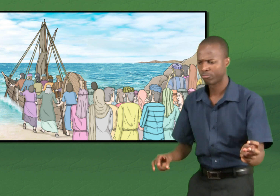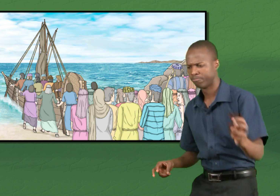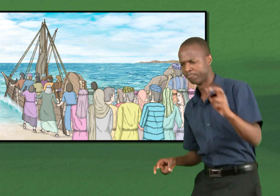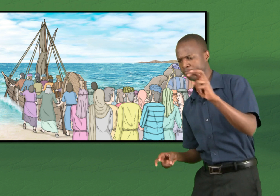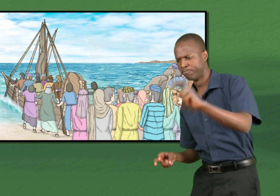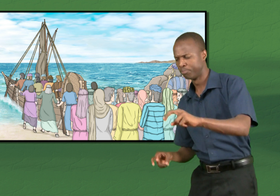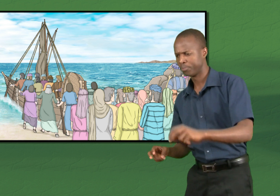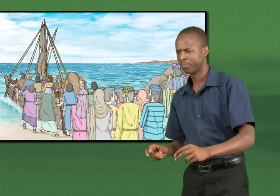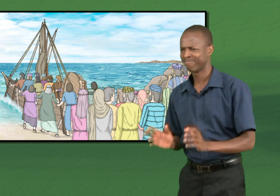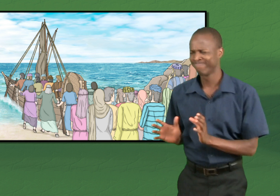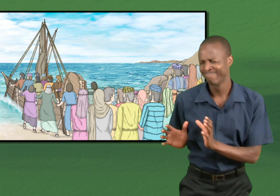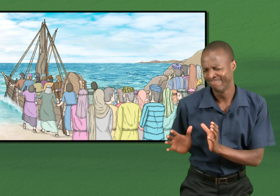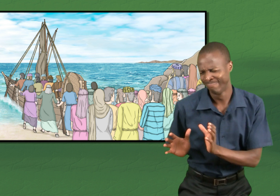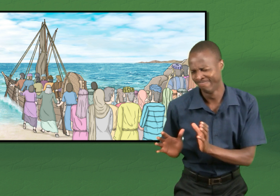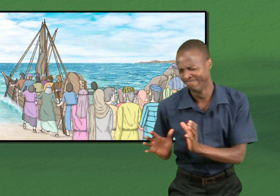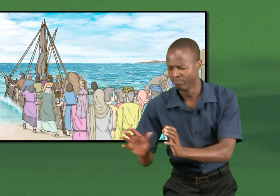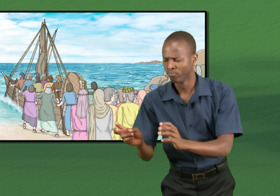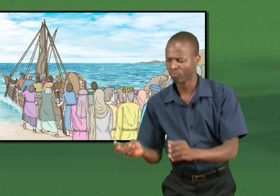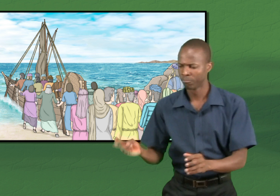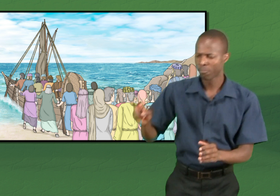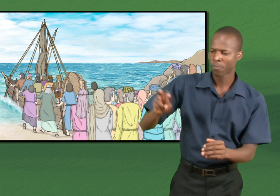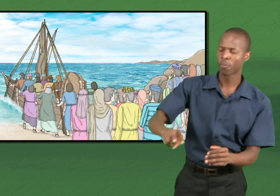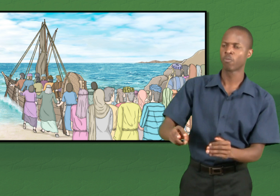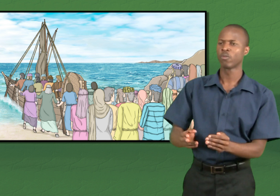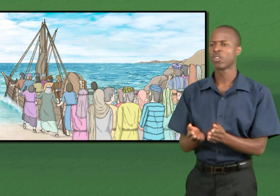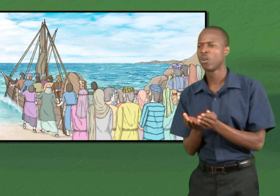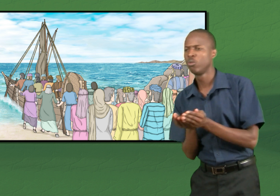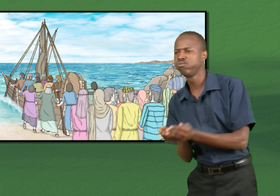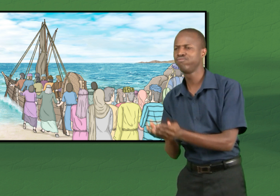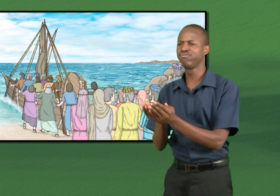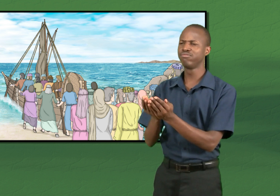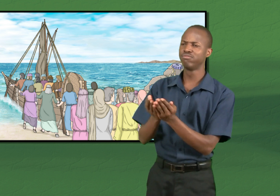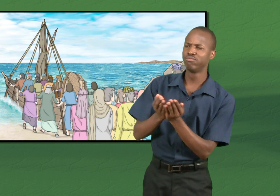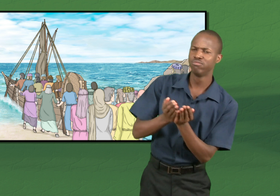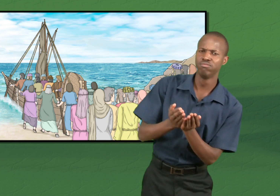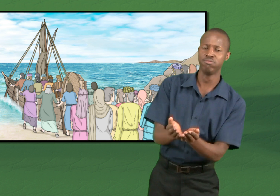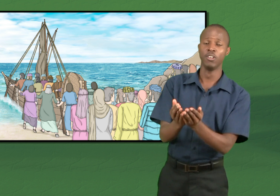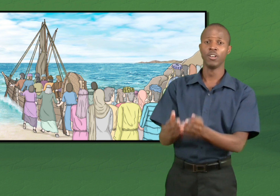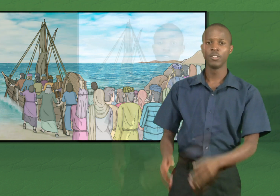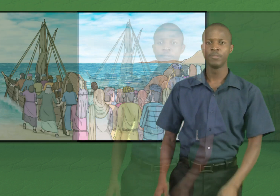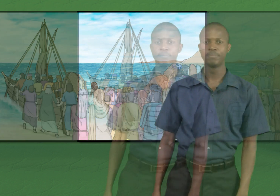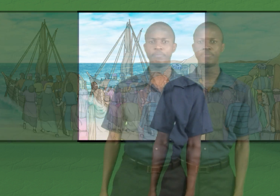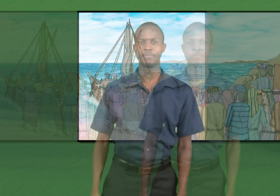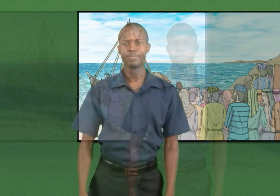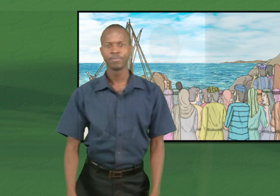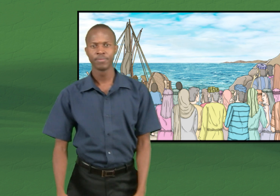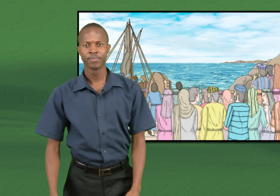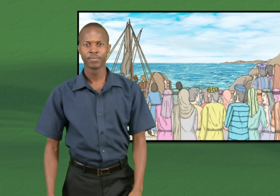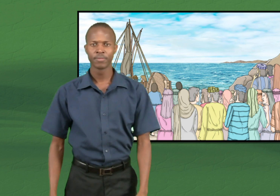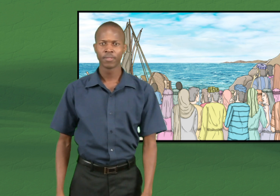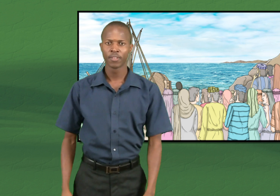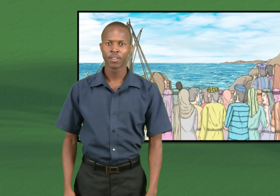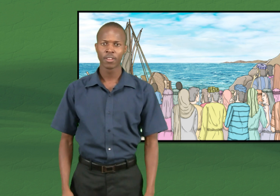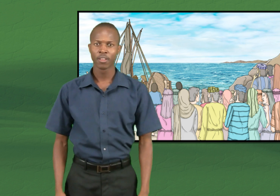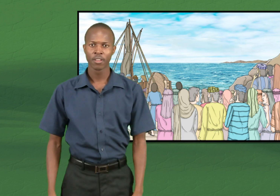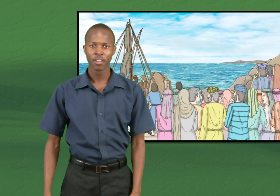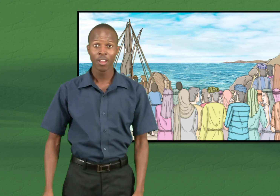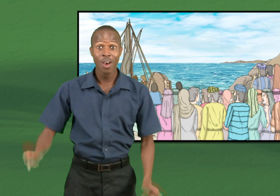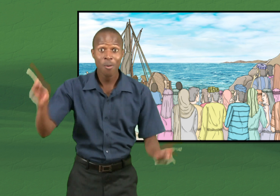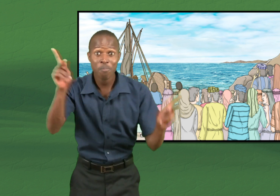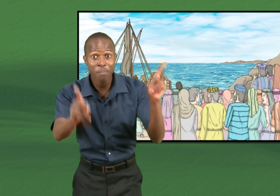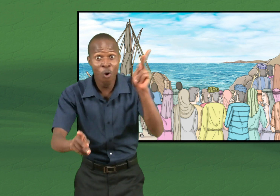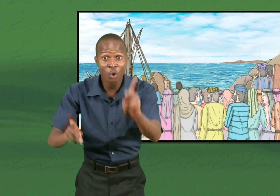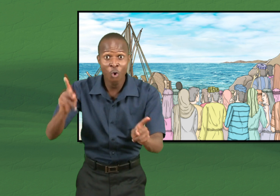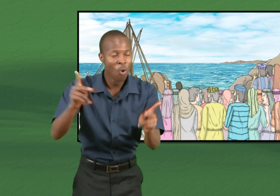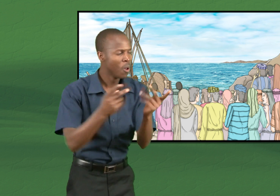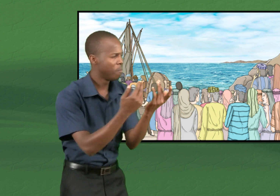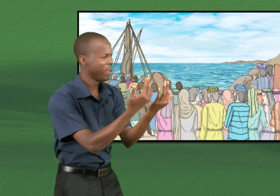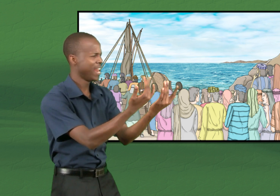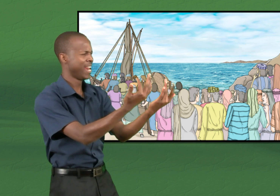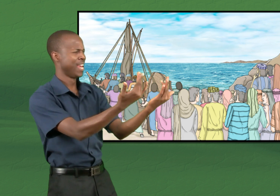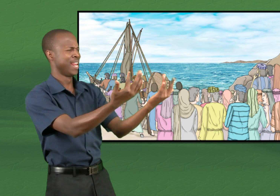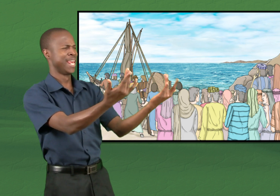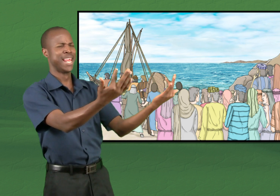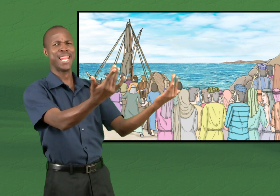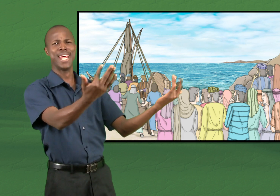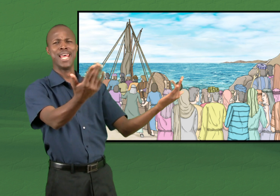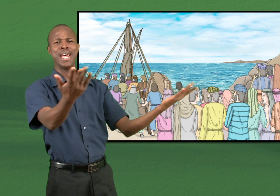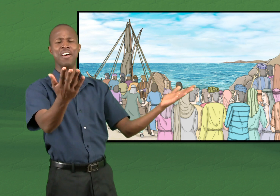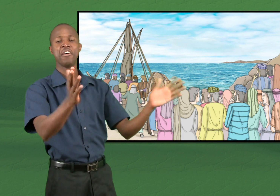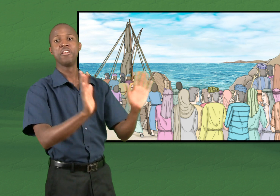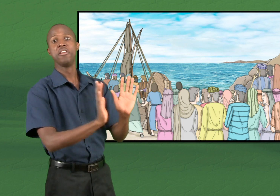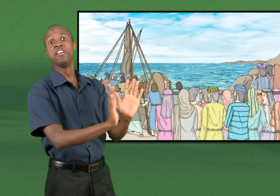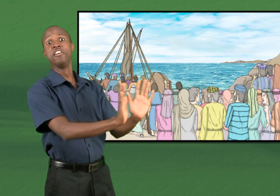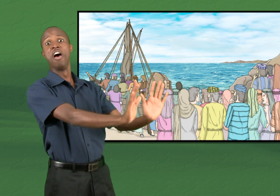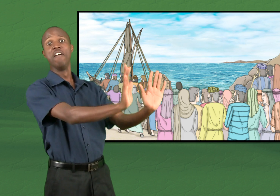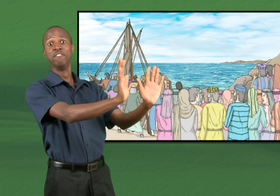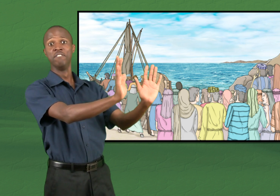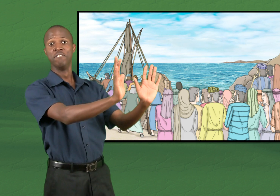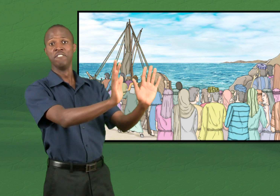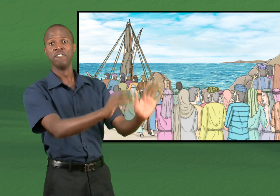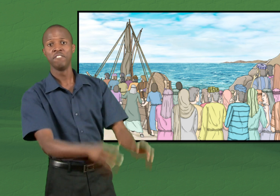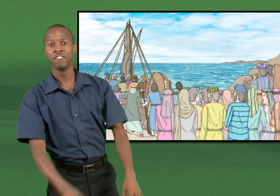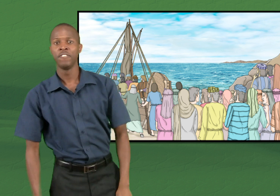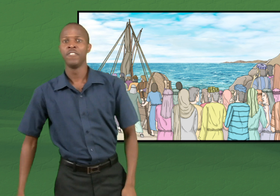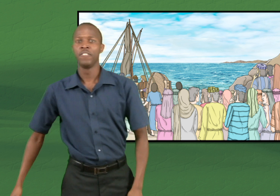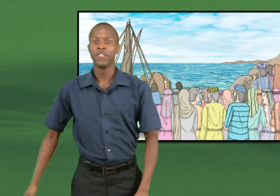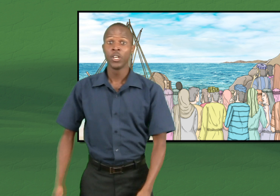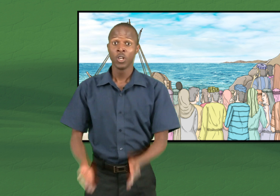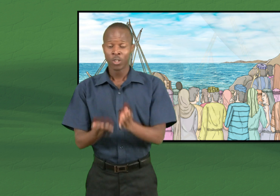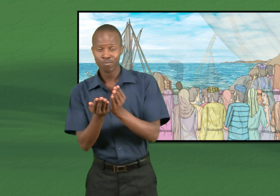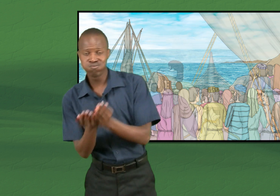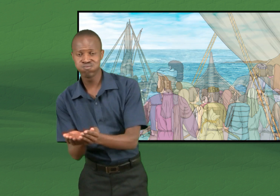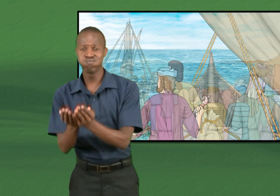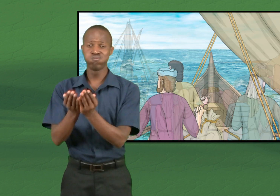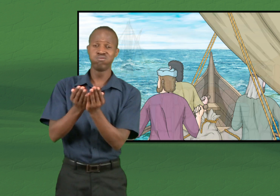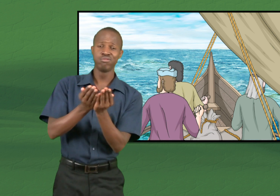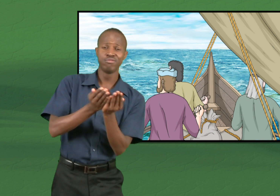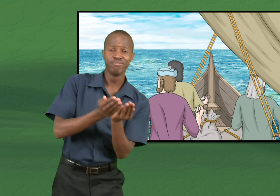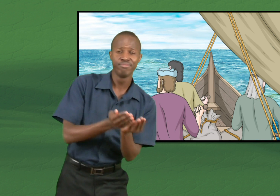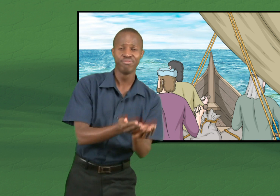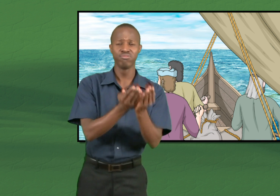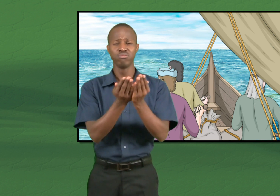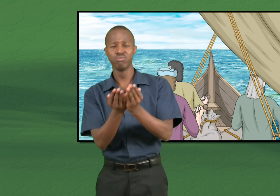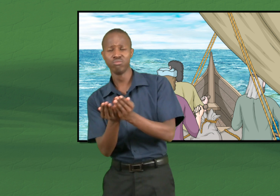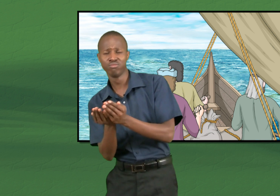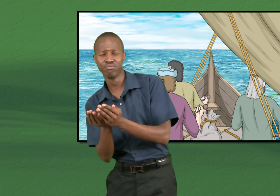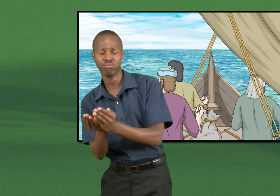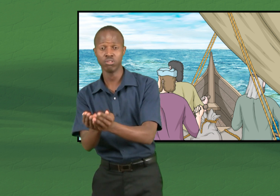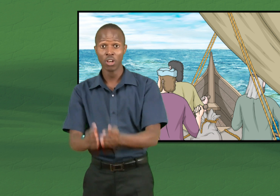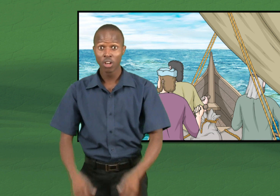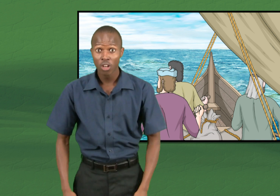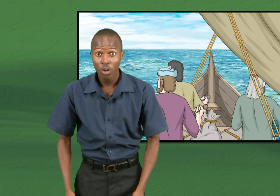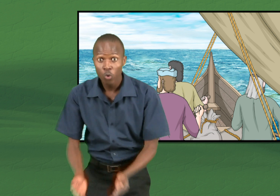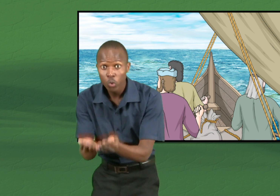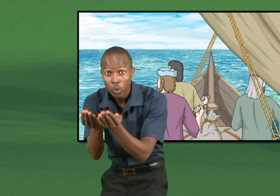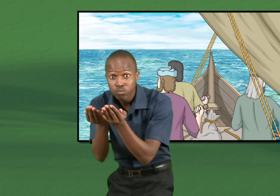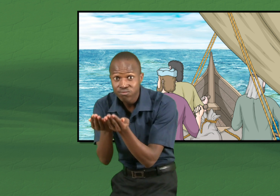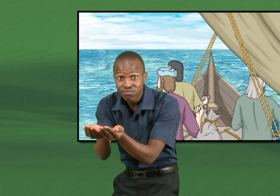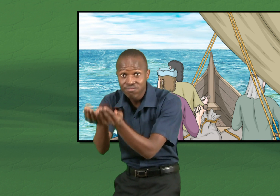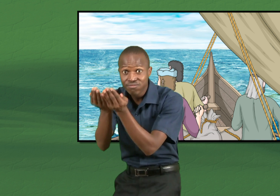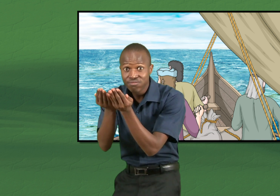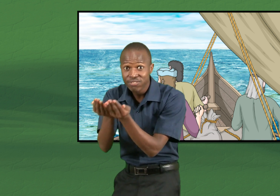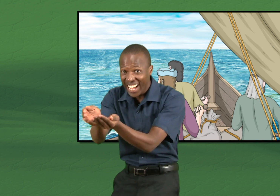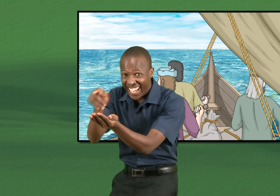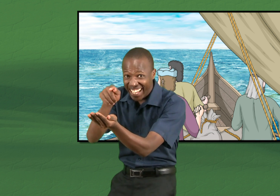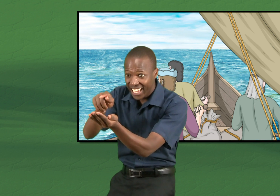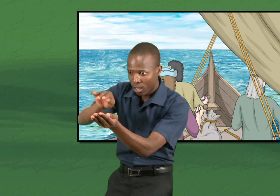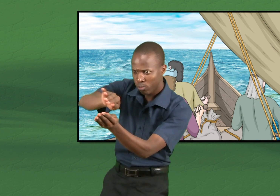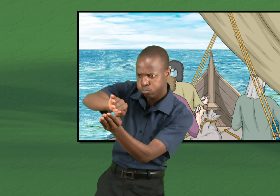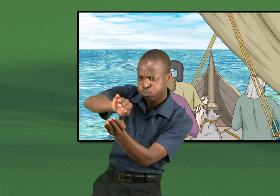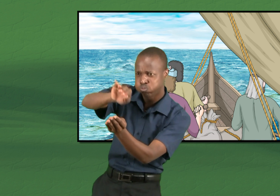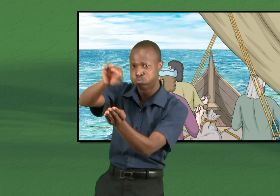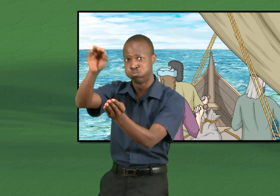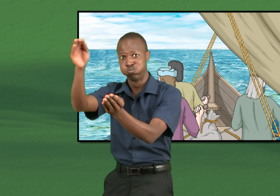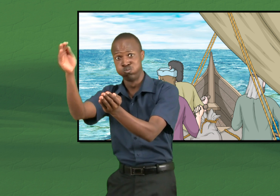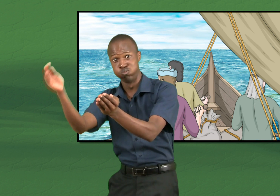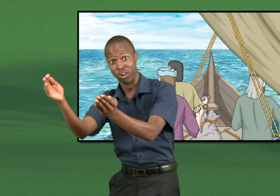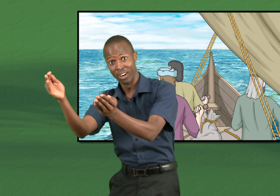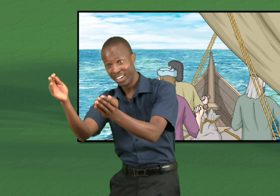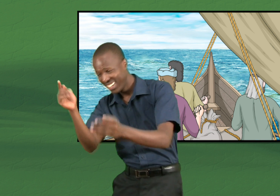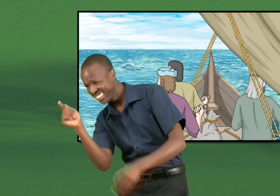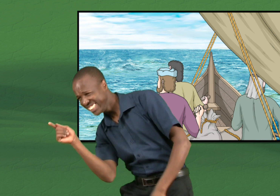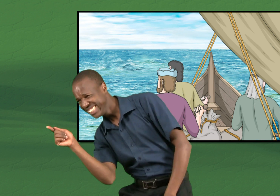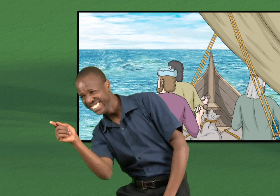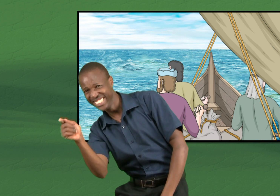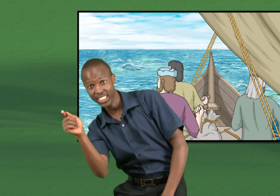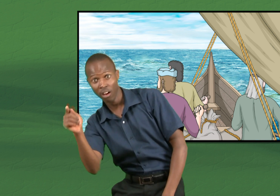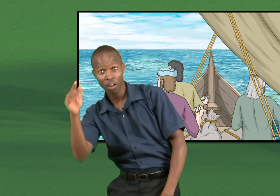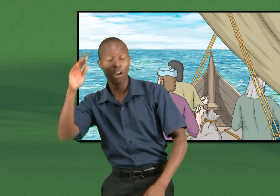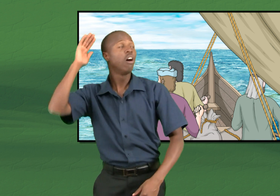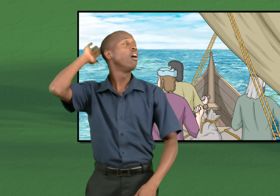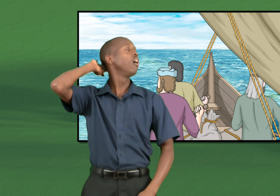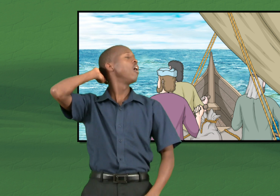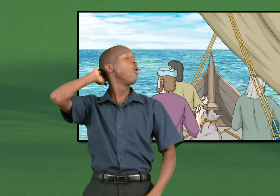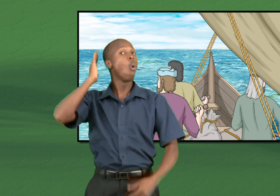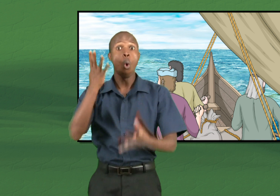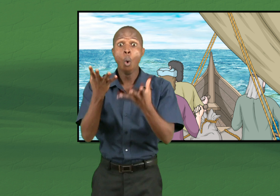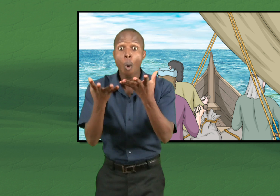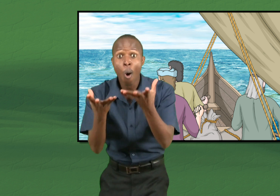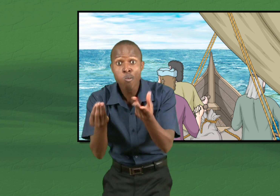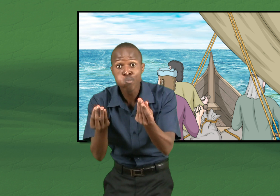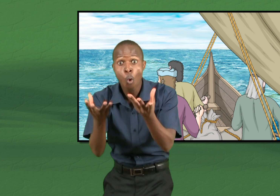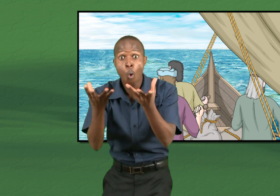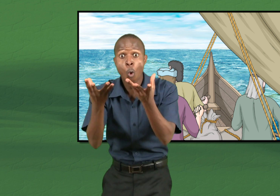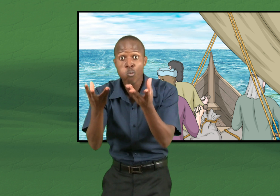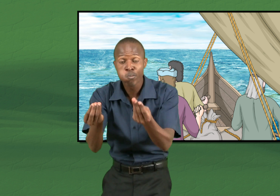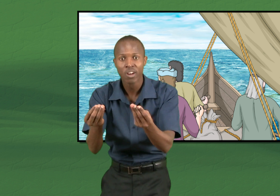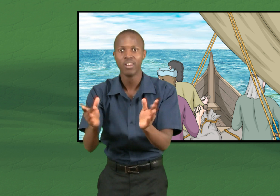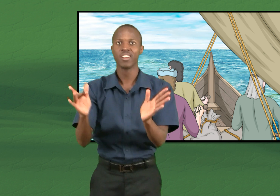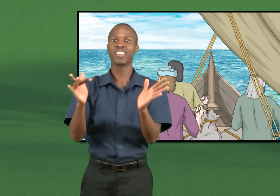And there were other boats with Him.